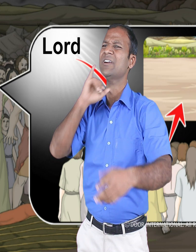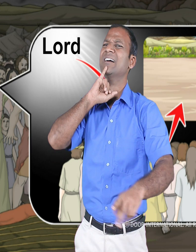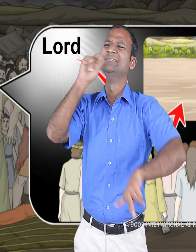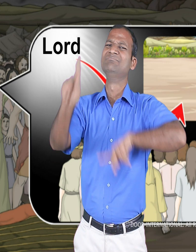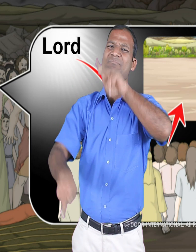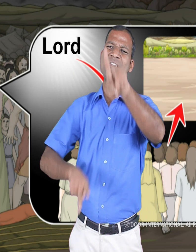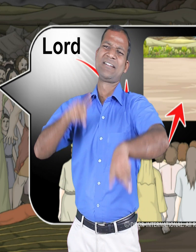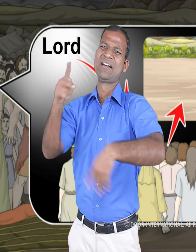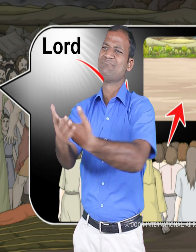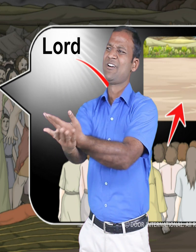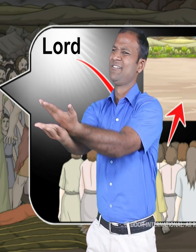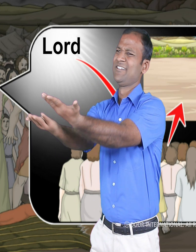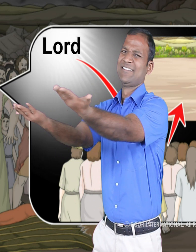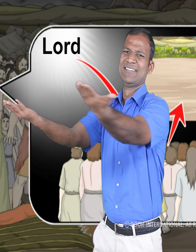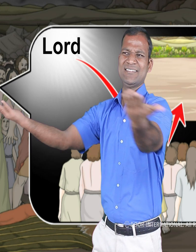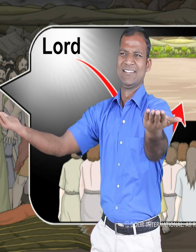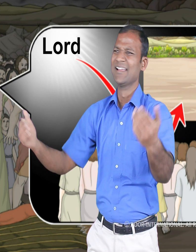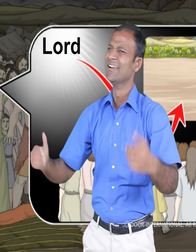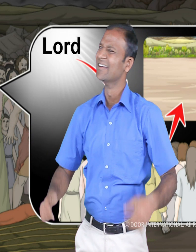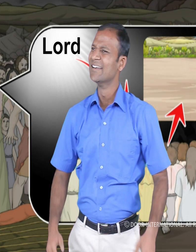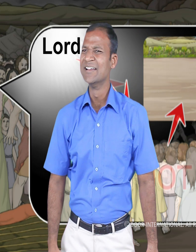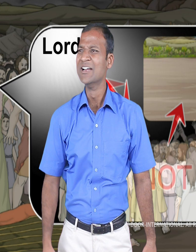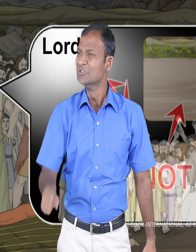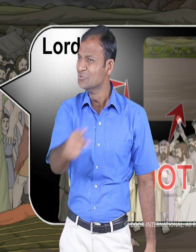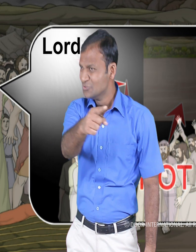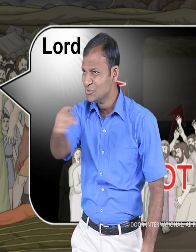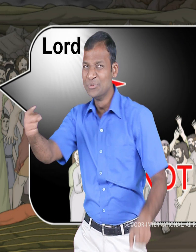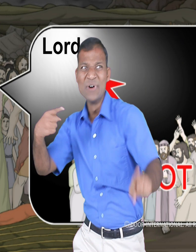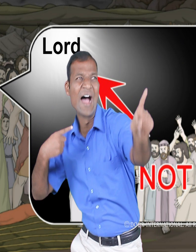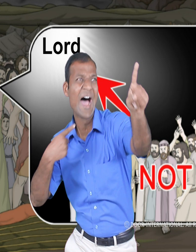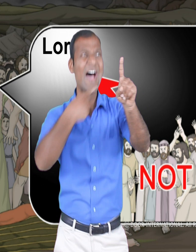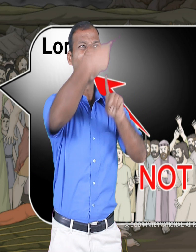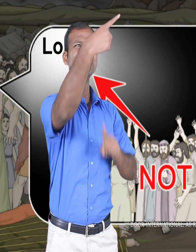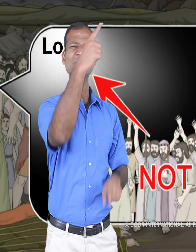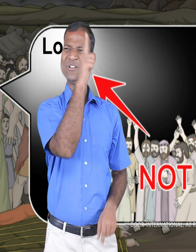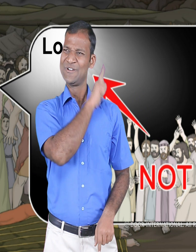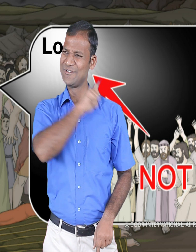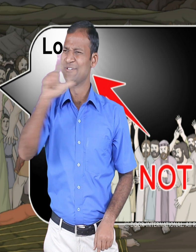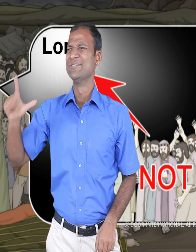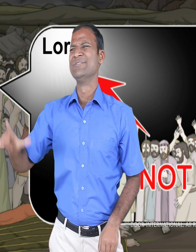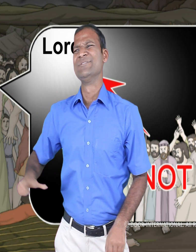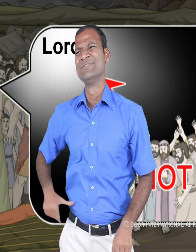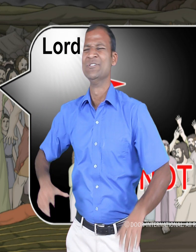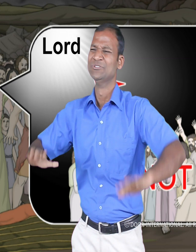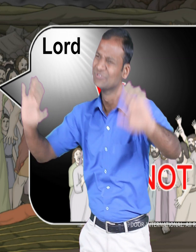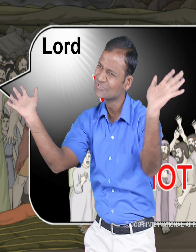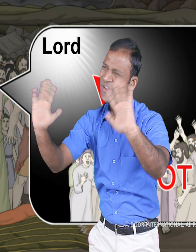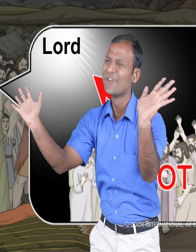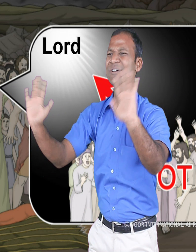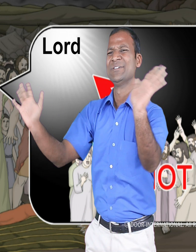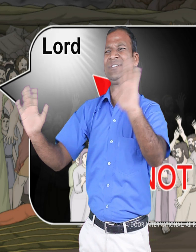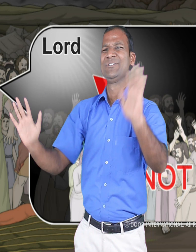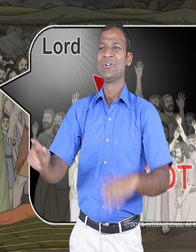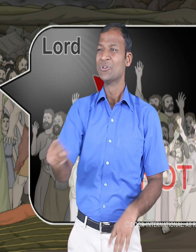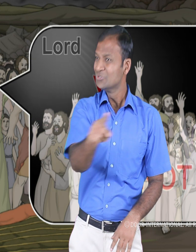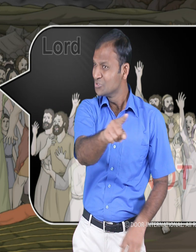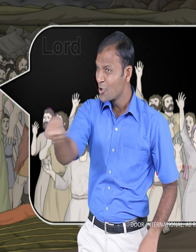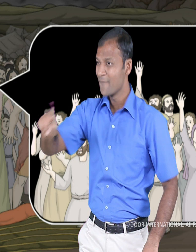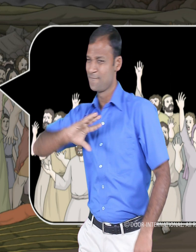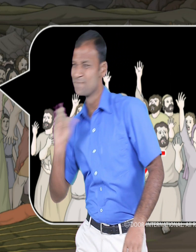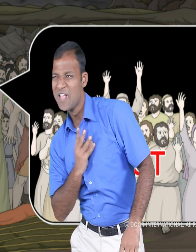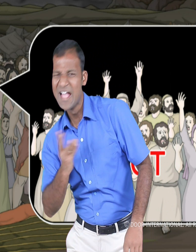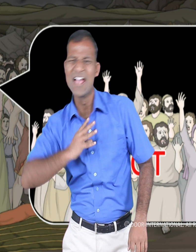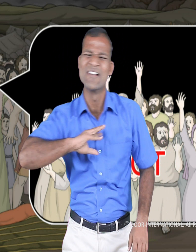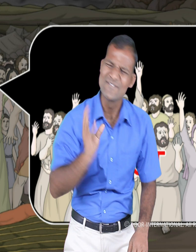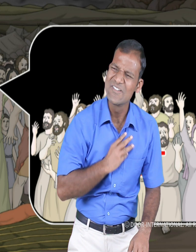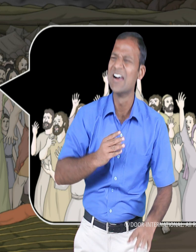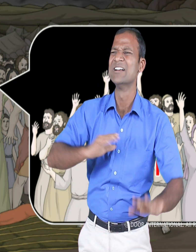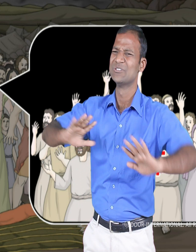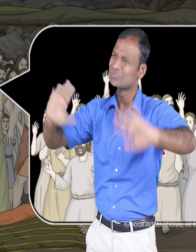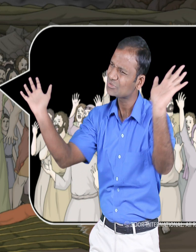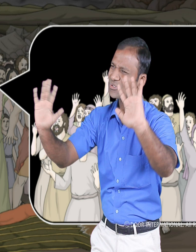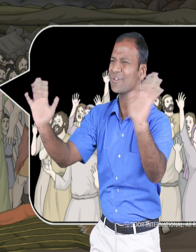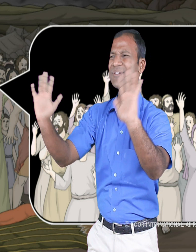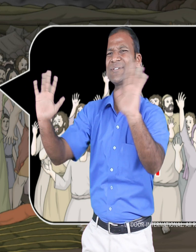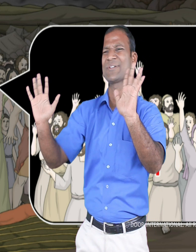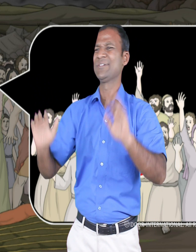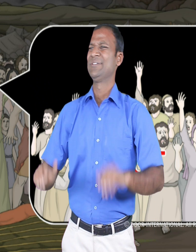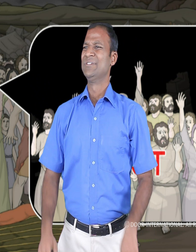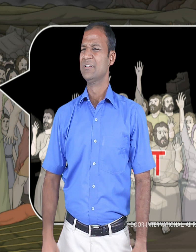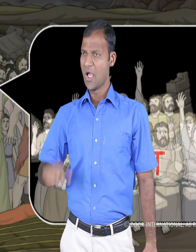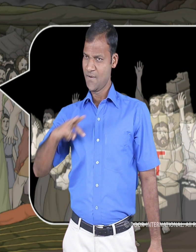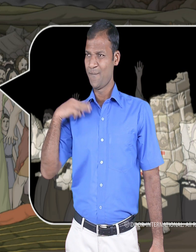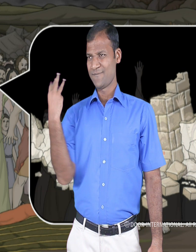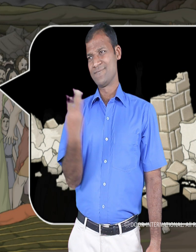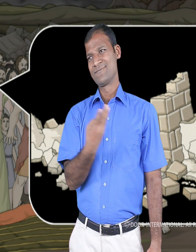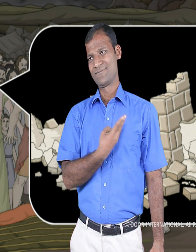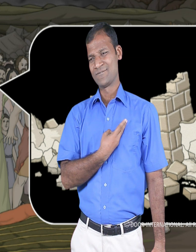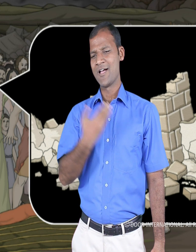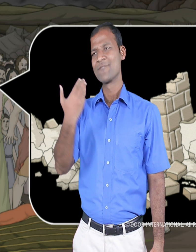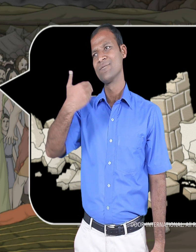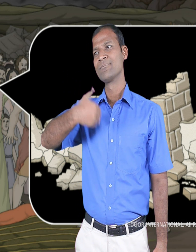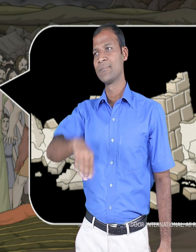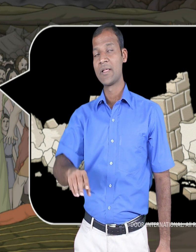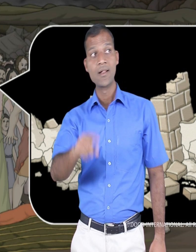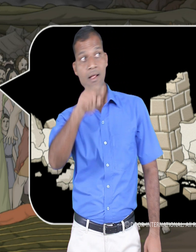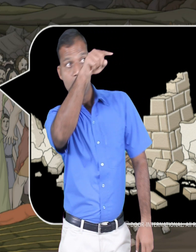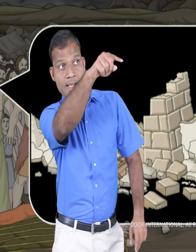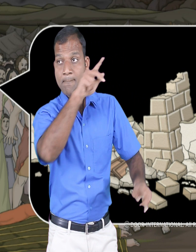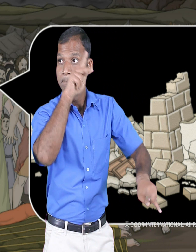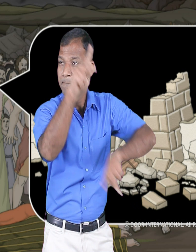Only do not rebel against the LORD, and do not be afraid of the people of the land, for they will be like bread for us.